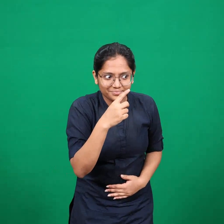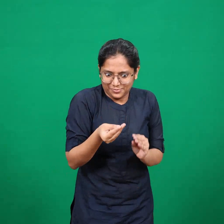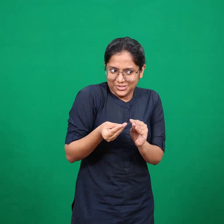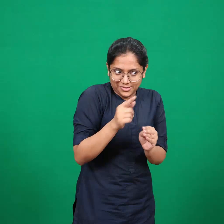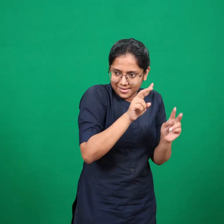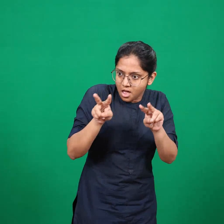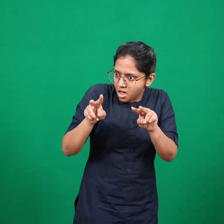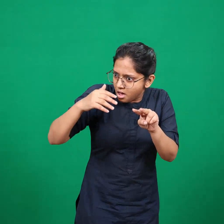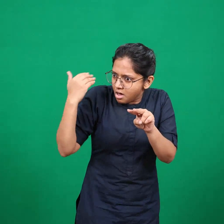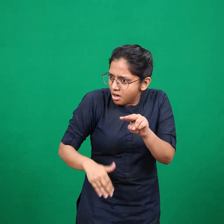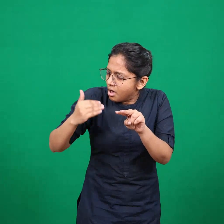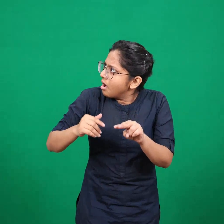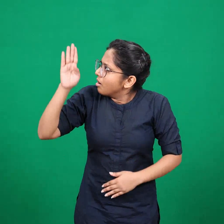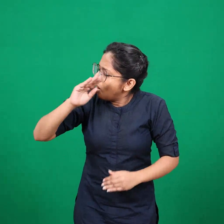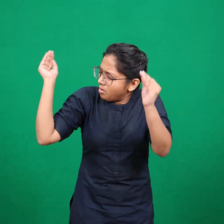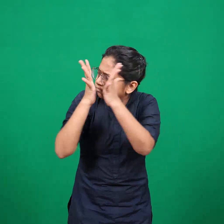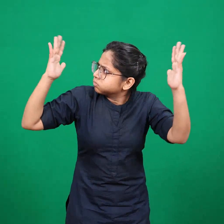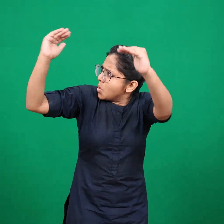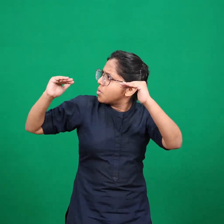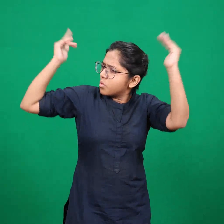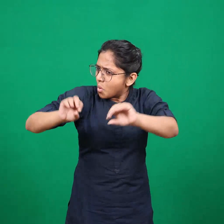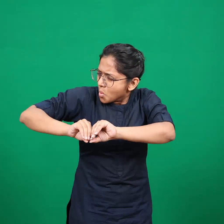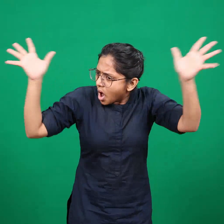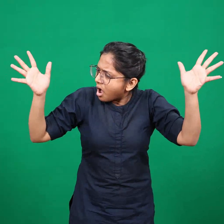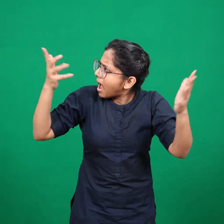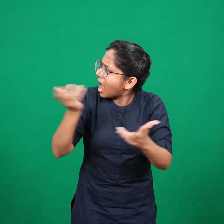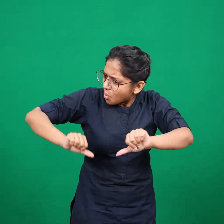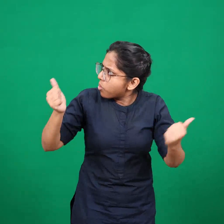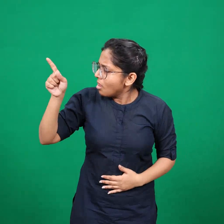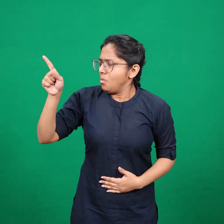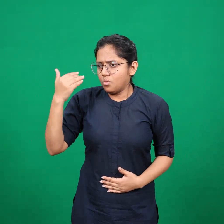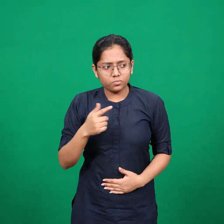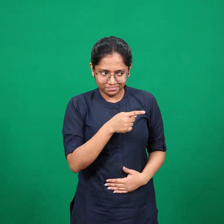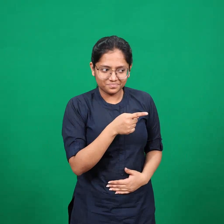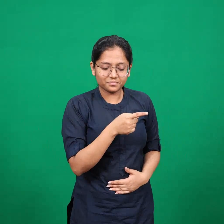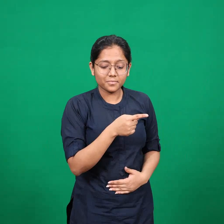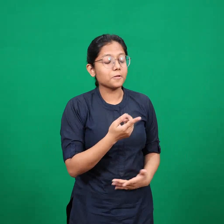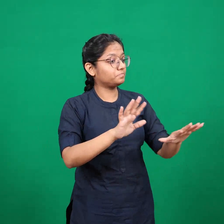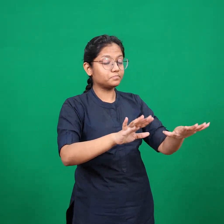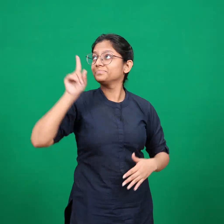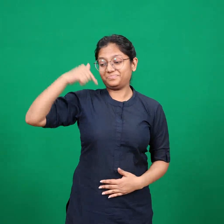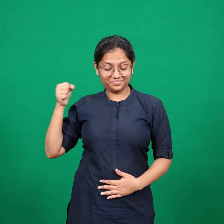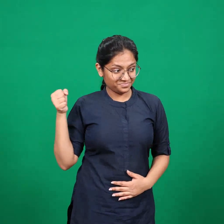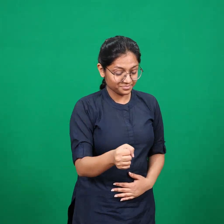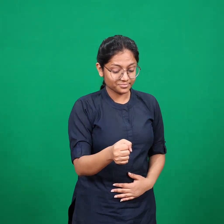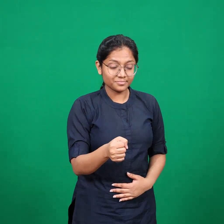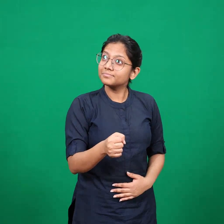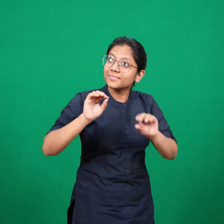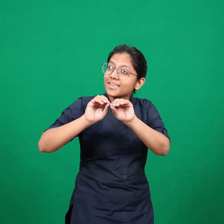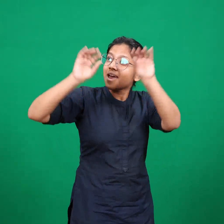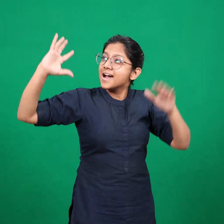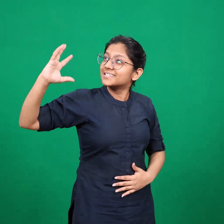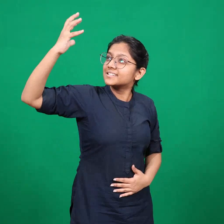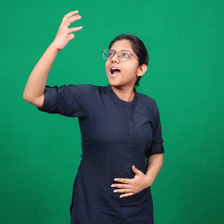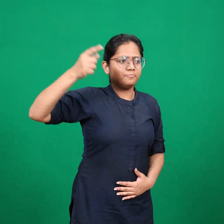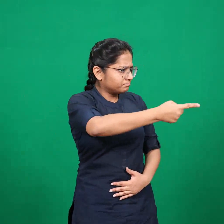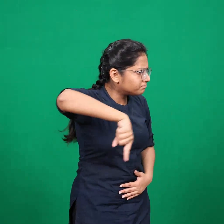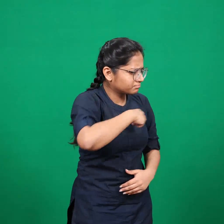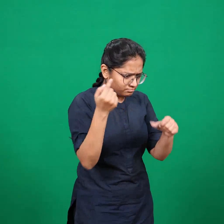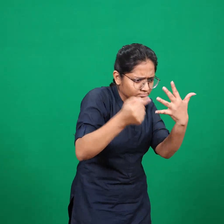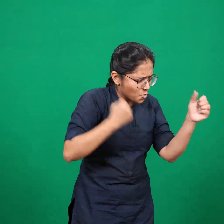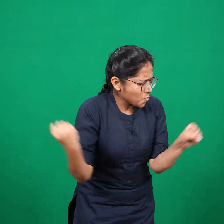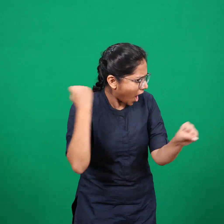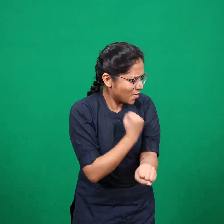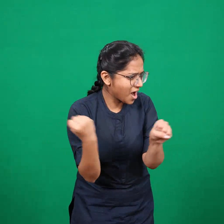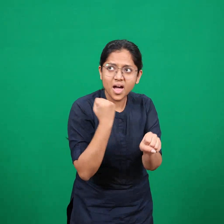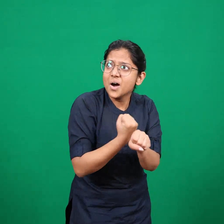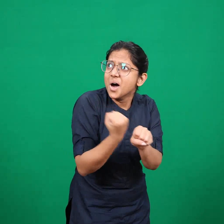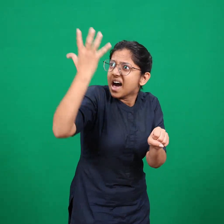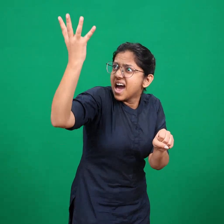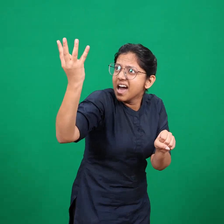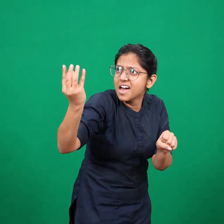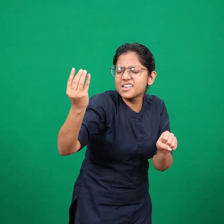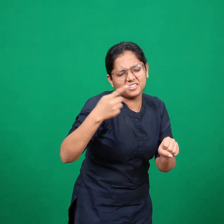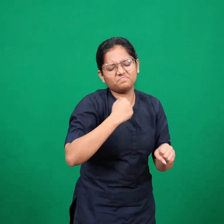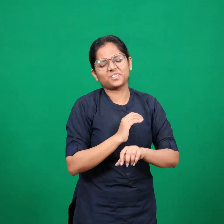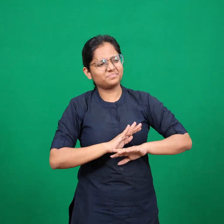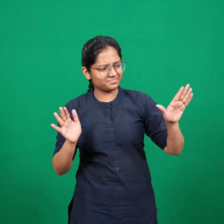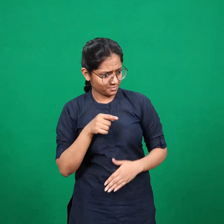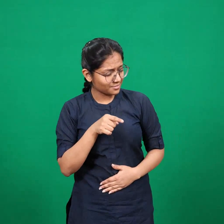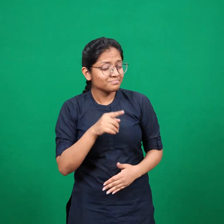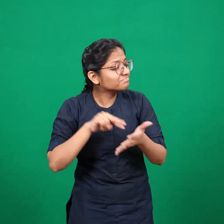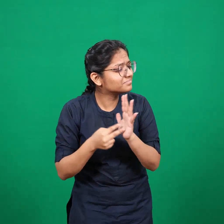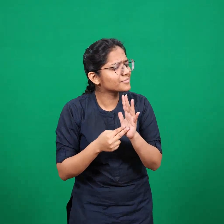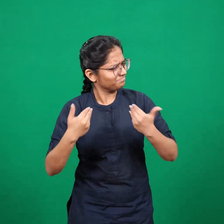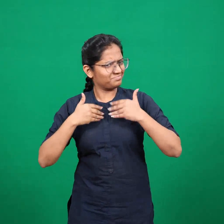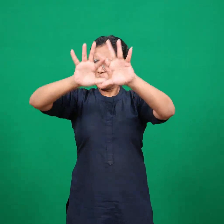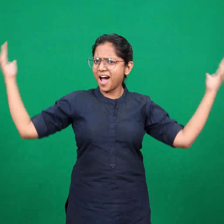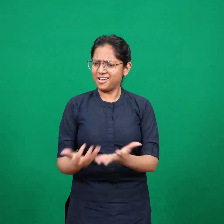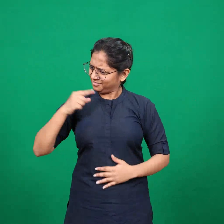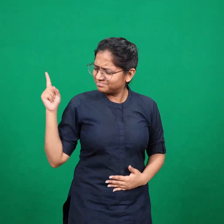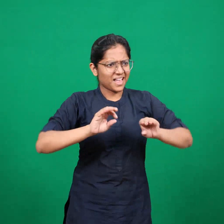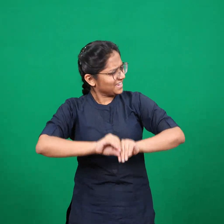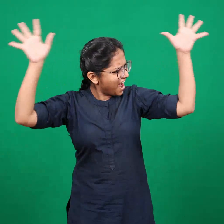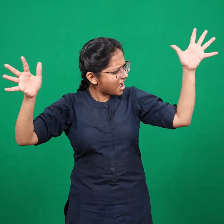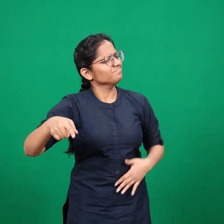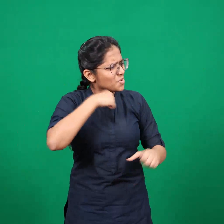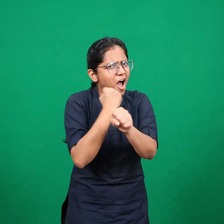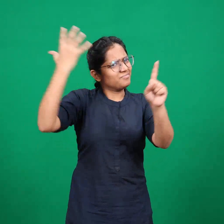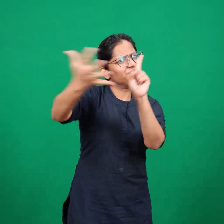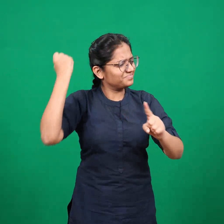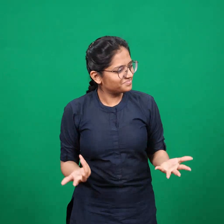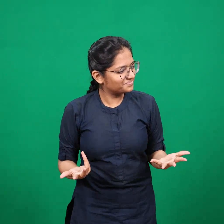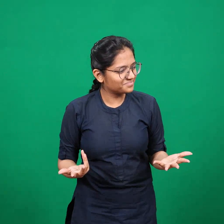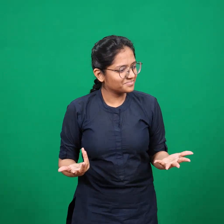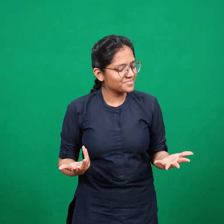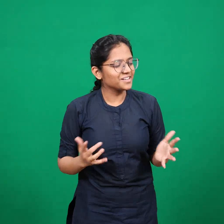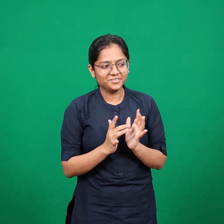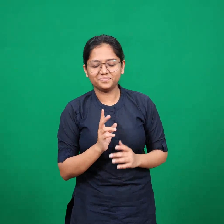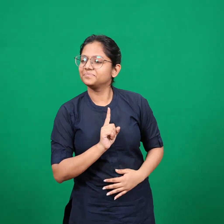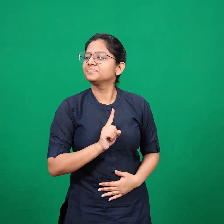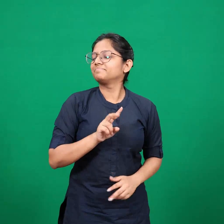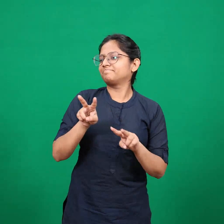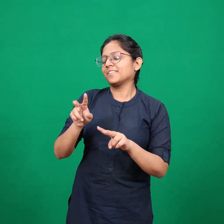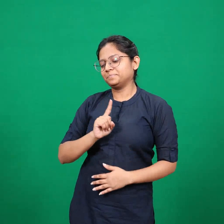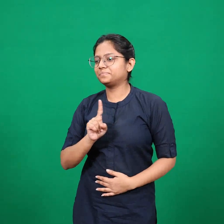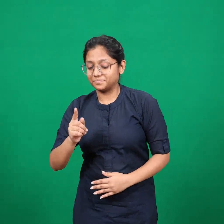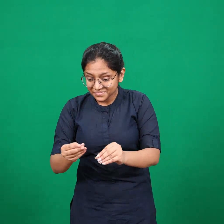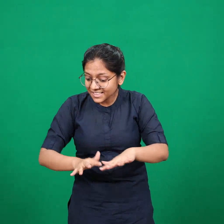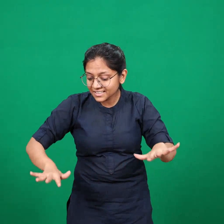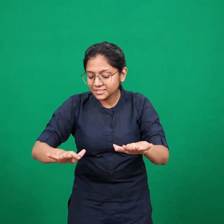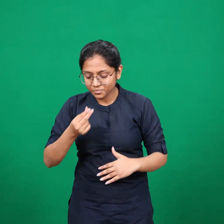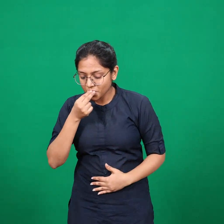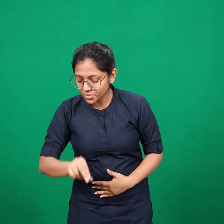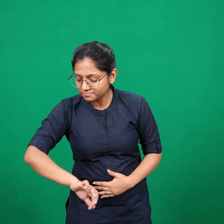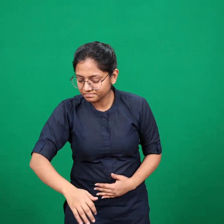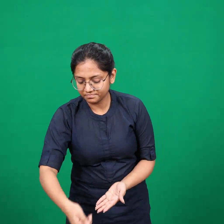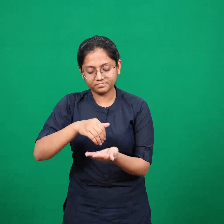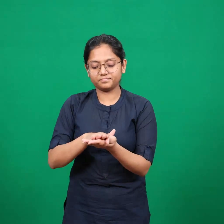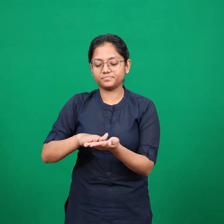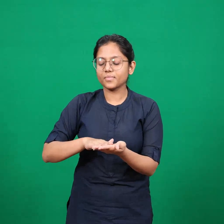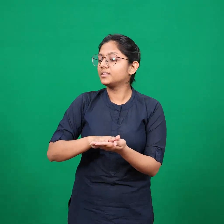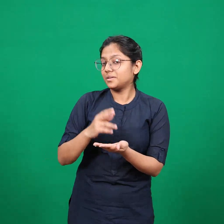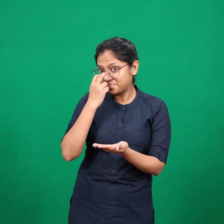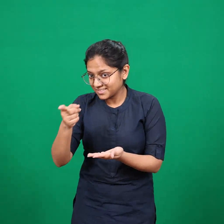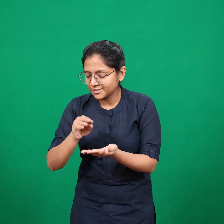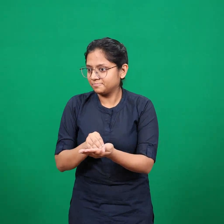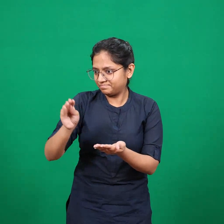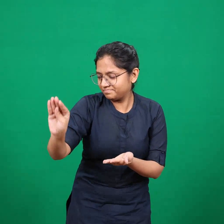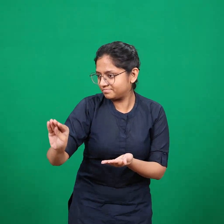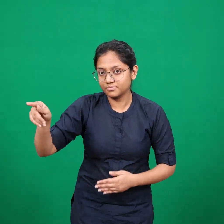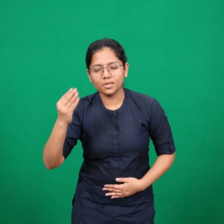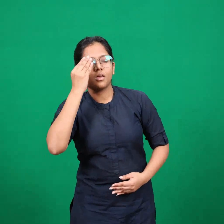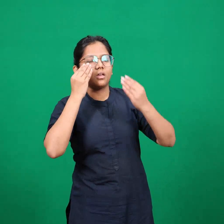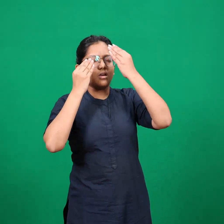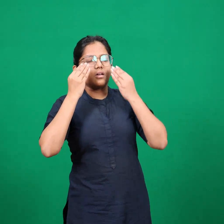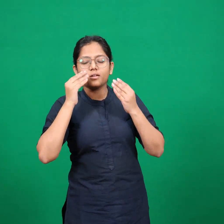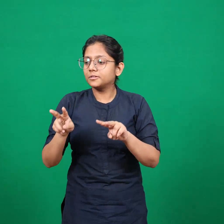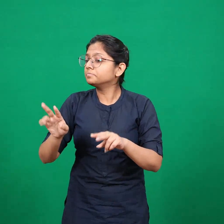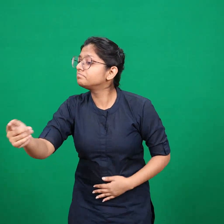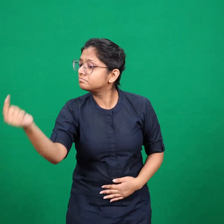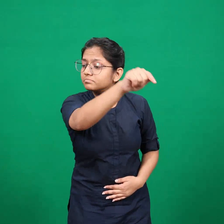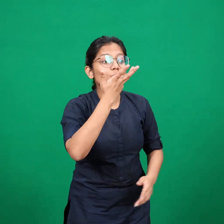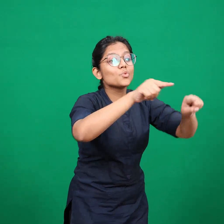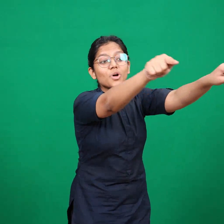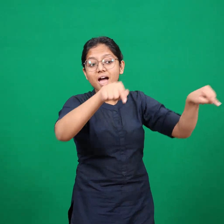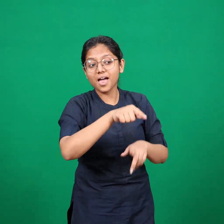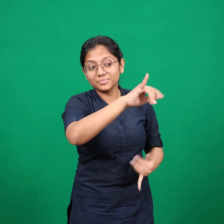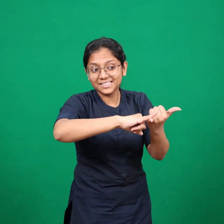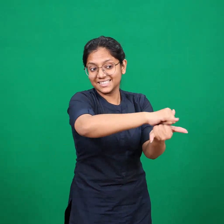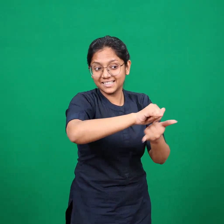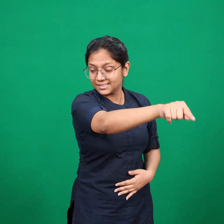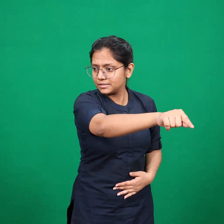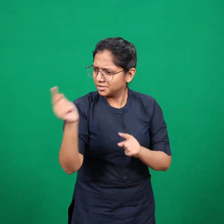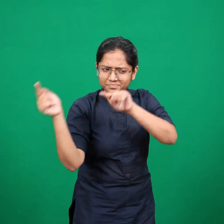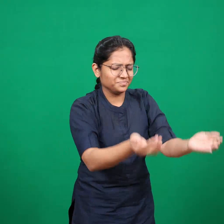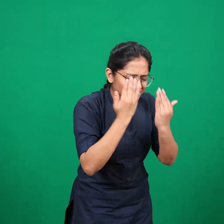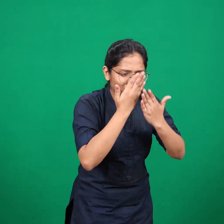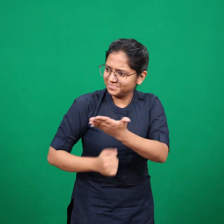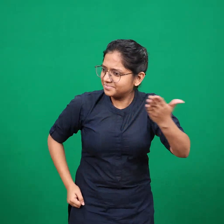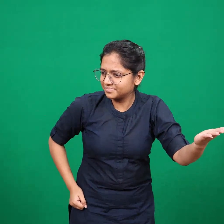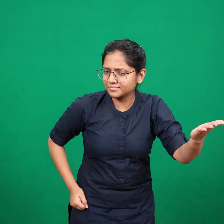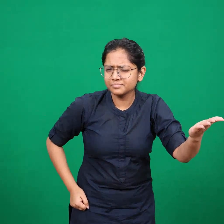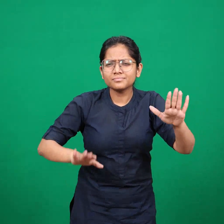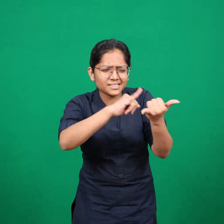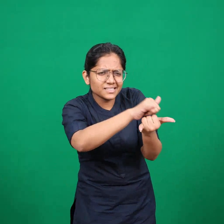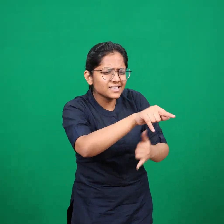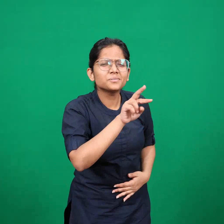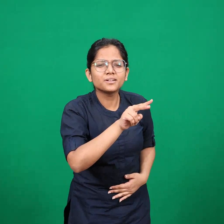While it is daytime, we must do the works of Him who sent Me. Night is coming, when no one can work. While I am in the world, I am the light of the world." When Jesus had said this, He spit on the ground, made some mud, and applied it to the man's eyes.